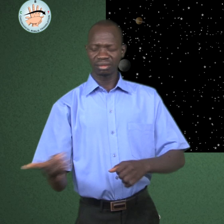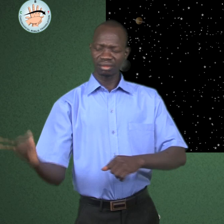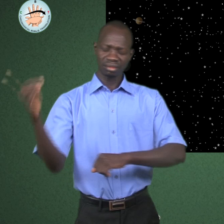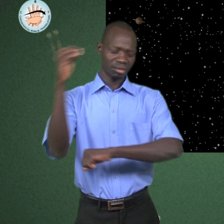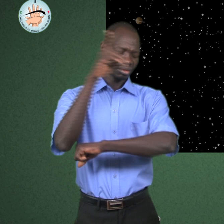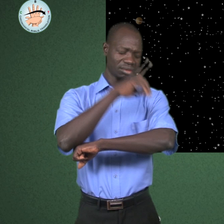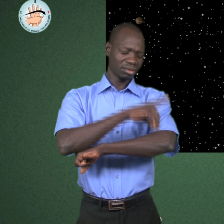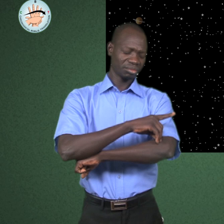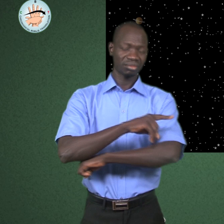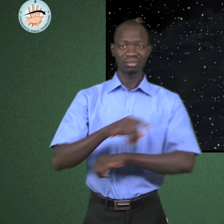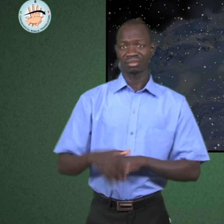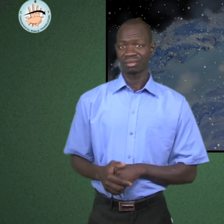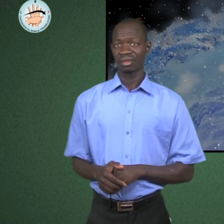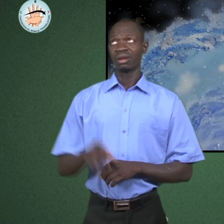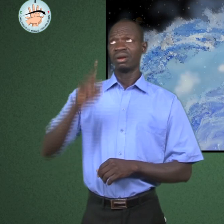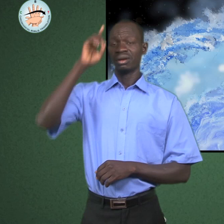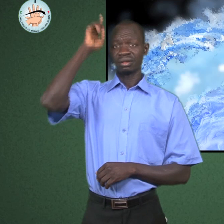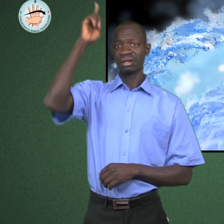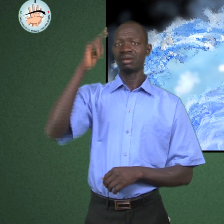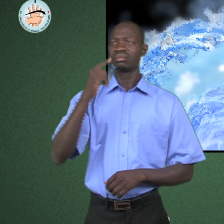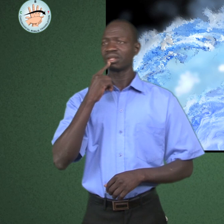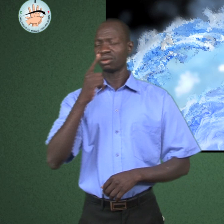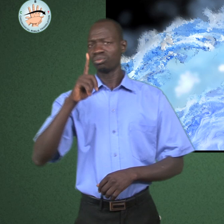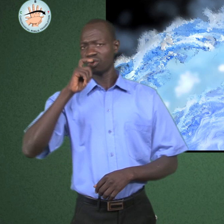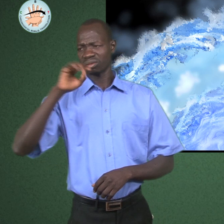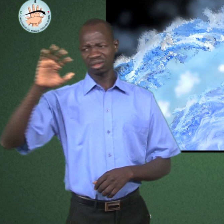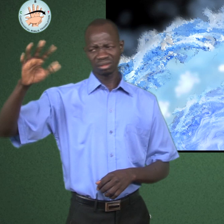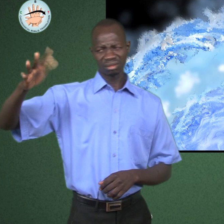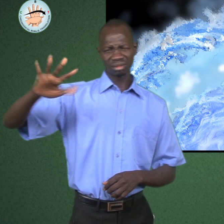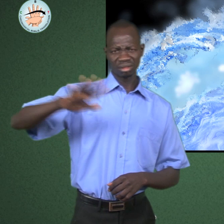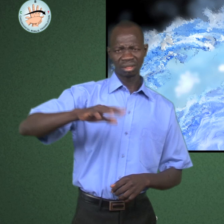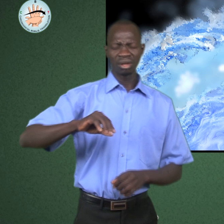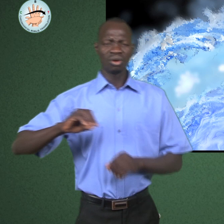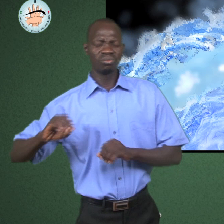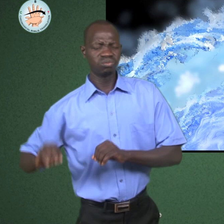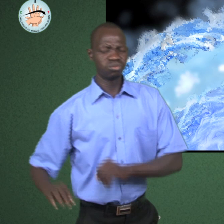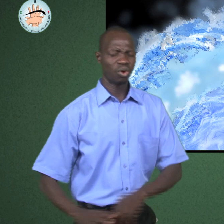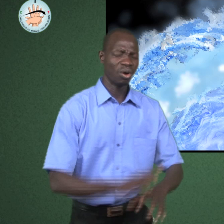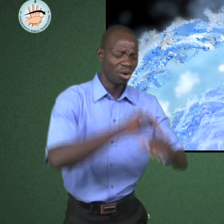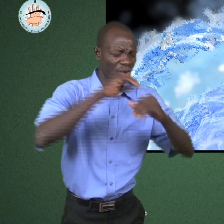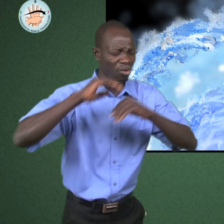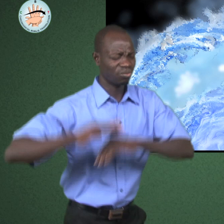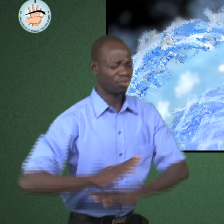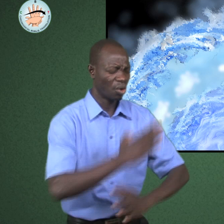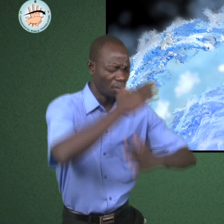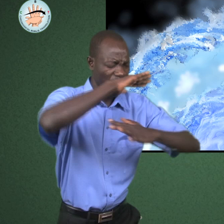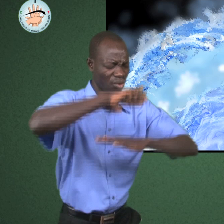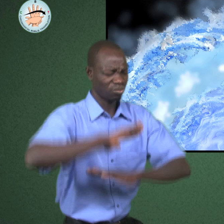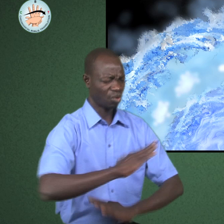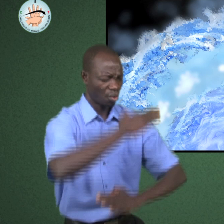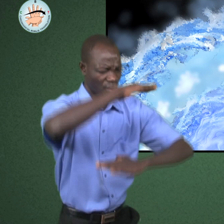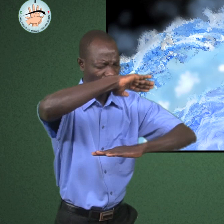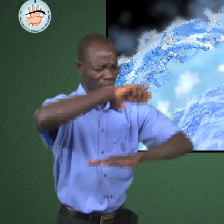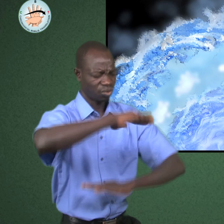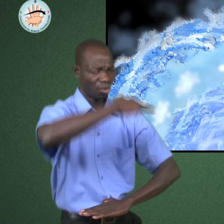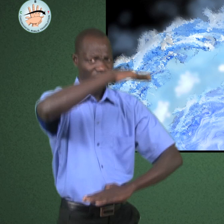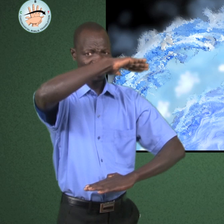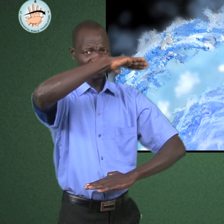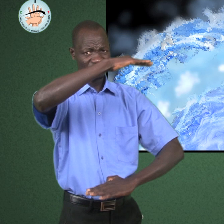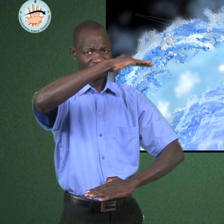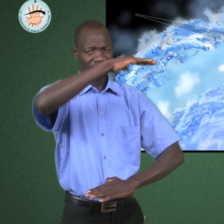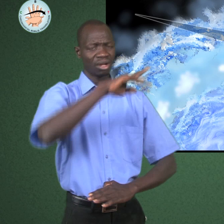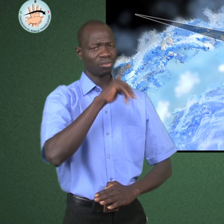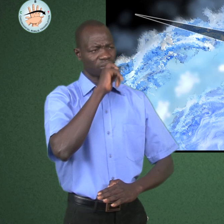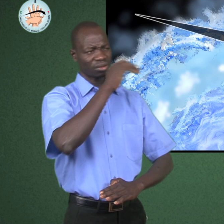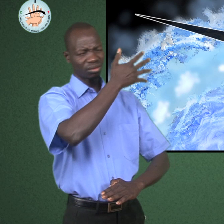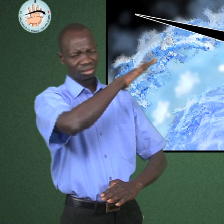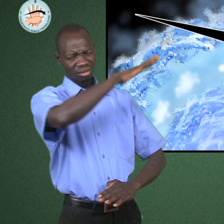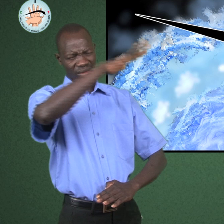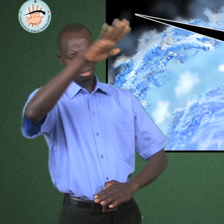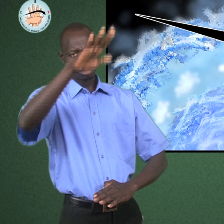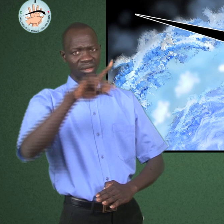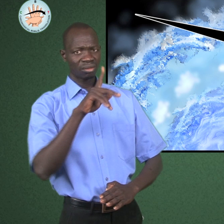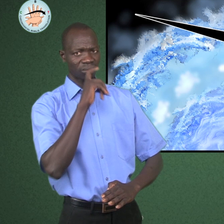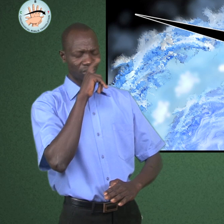And God said, “Let there be an expanse between the waters, to separate the waters from the waters.” So God made the expanse and separated the waters beneath it from the waters above. And it was so.